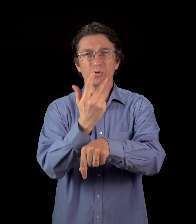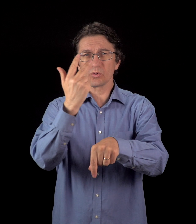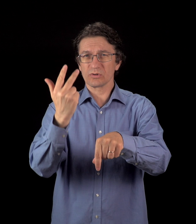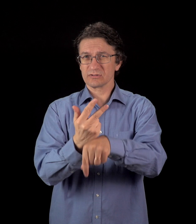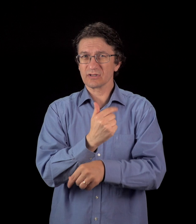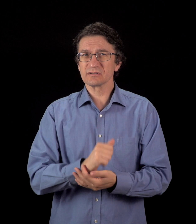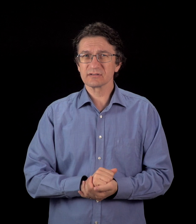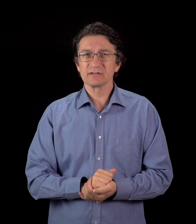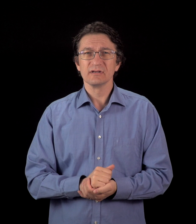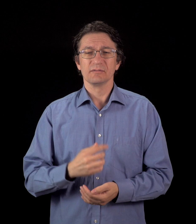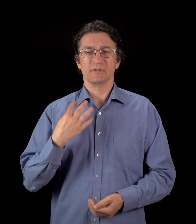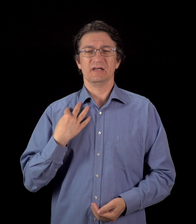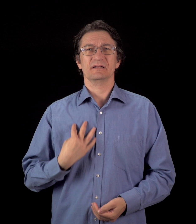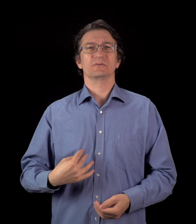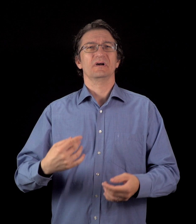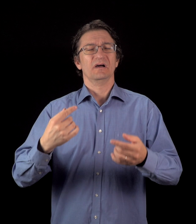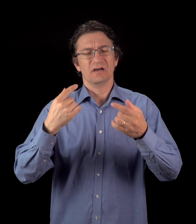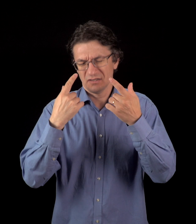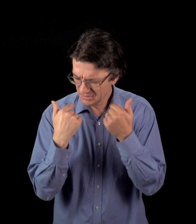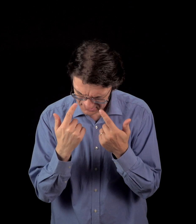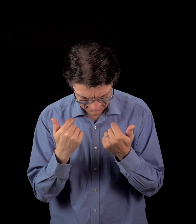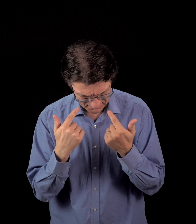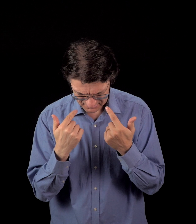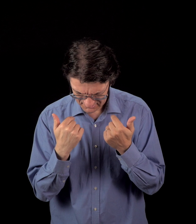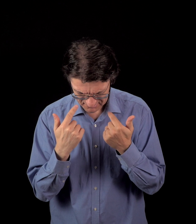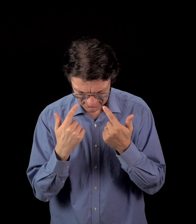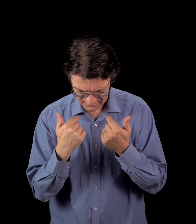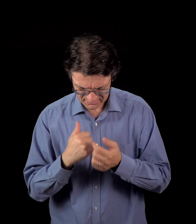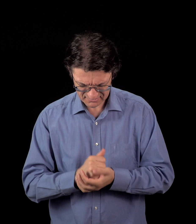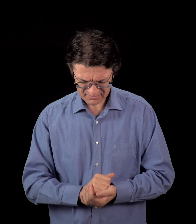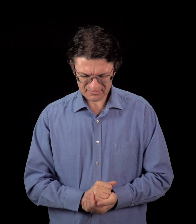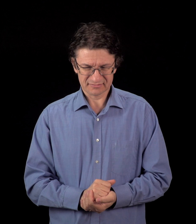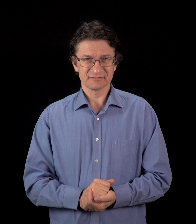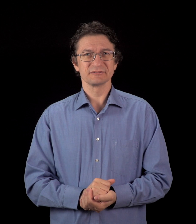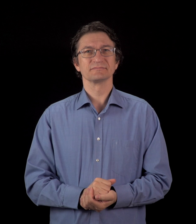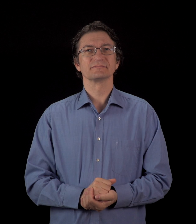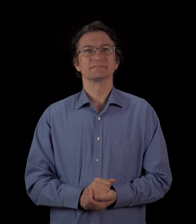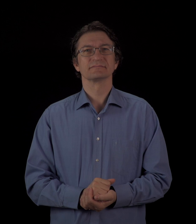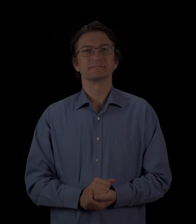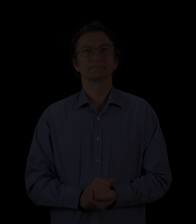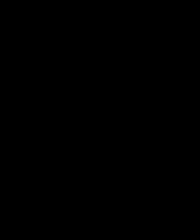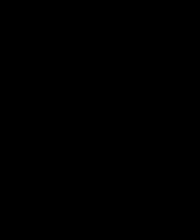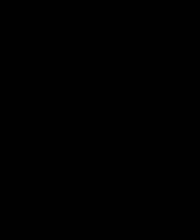And he broke down and wept.